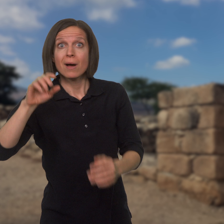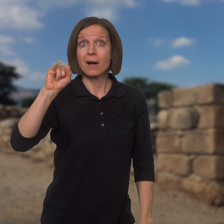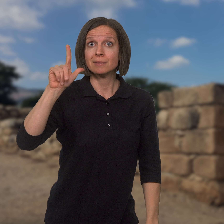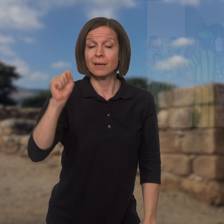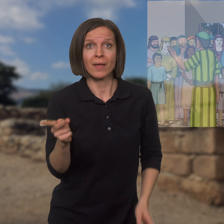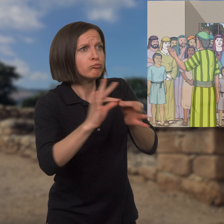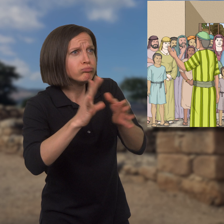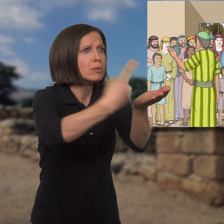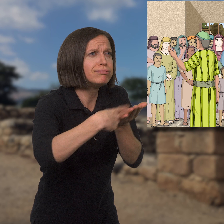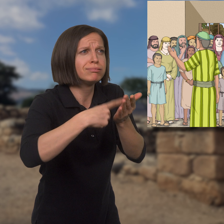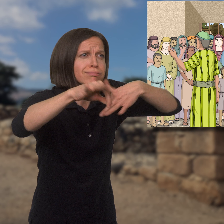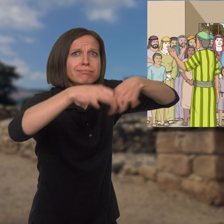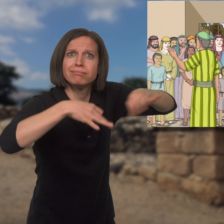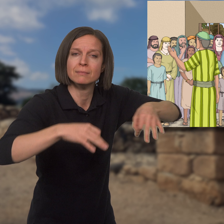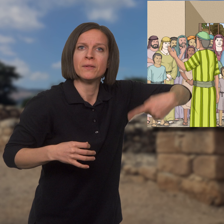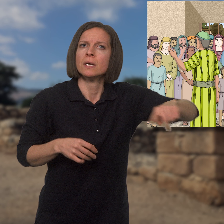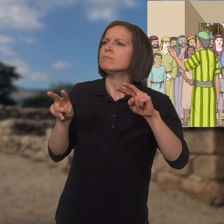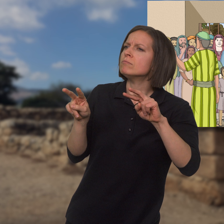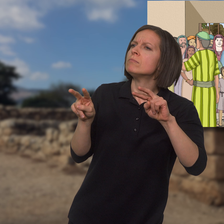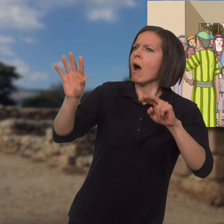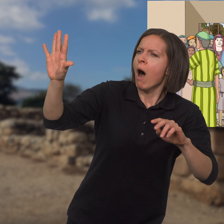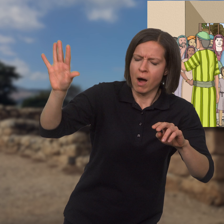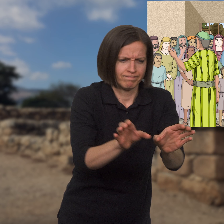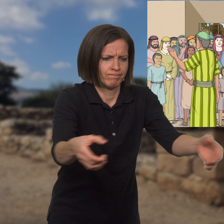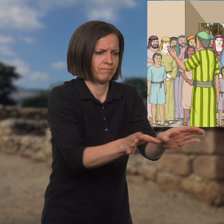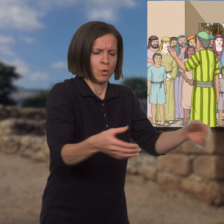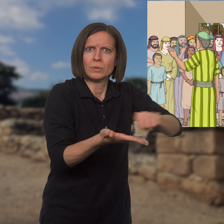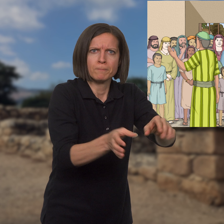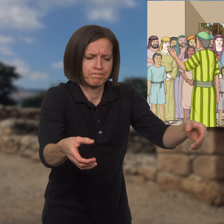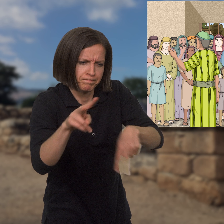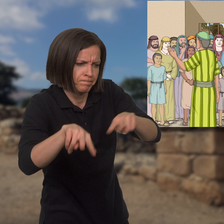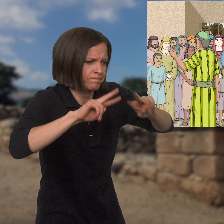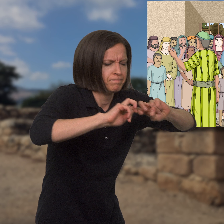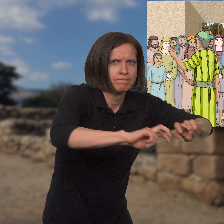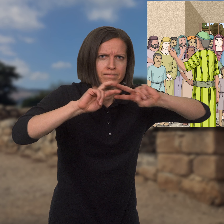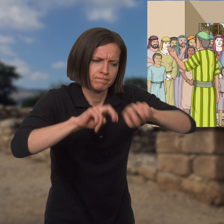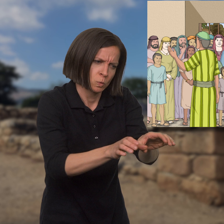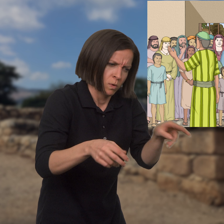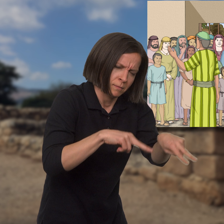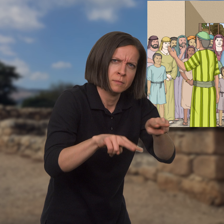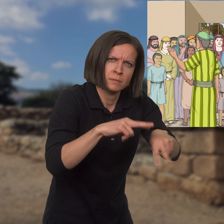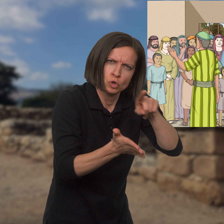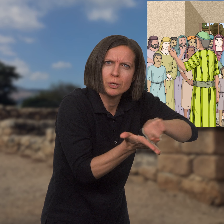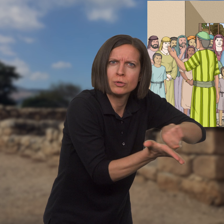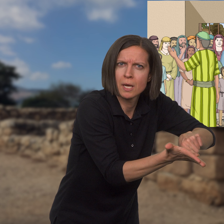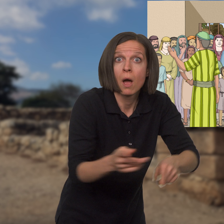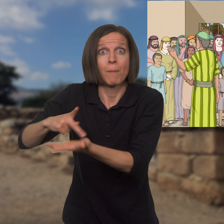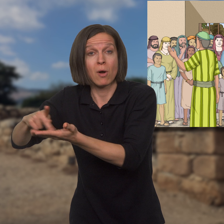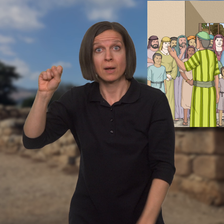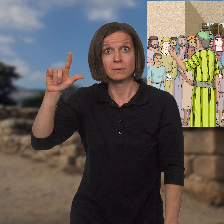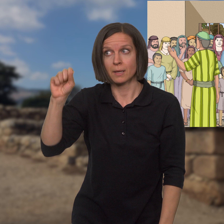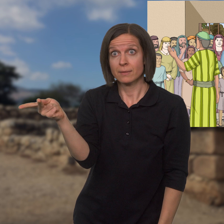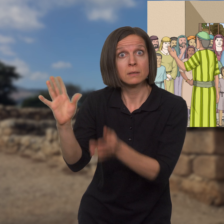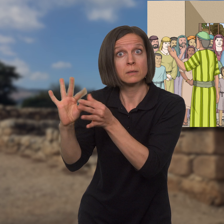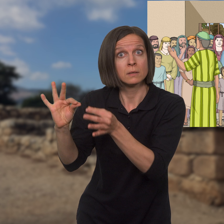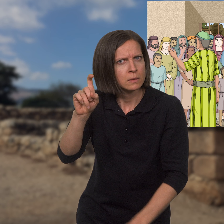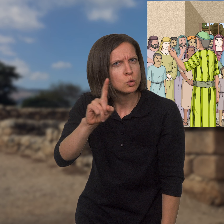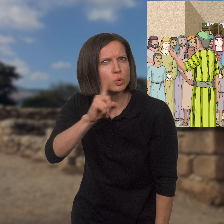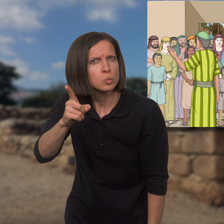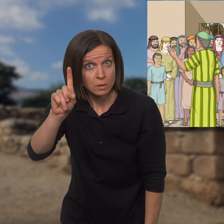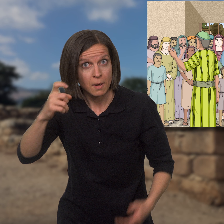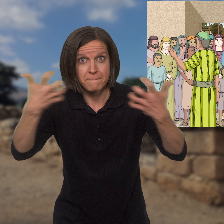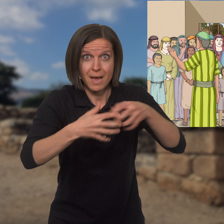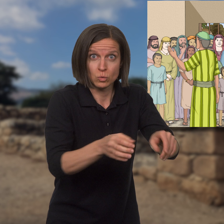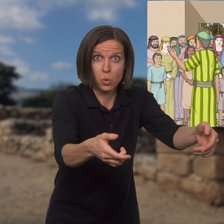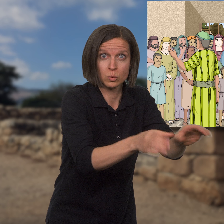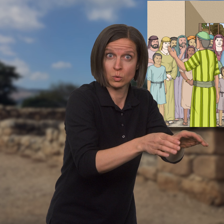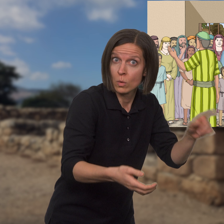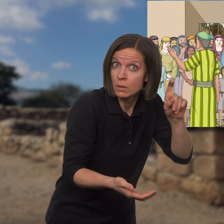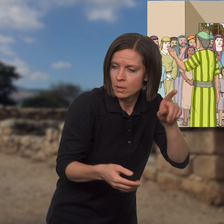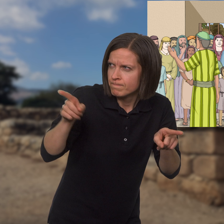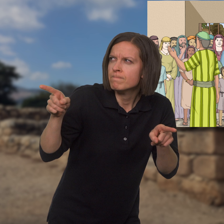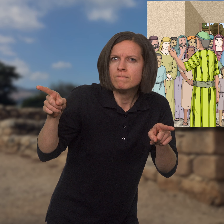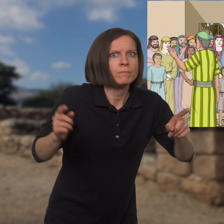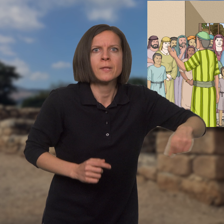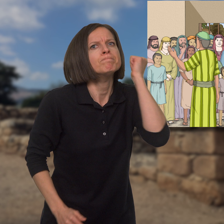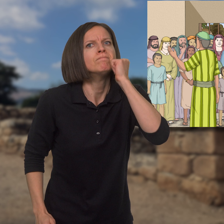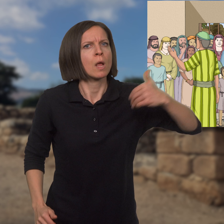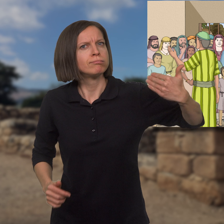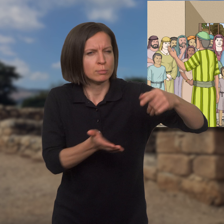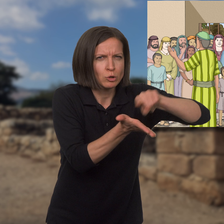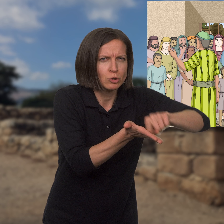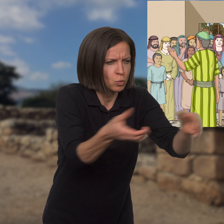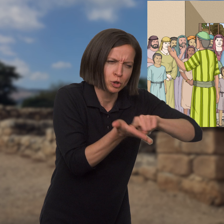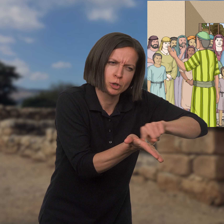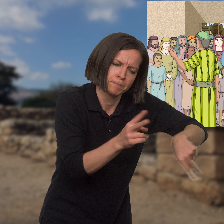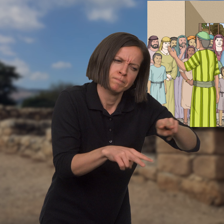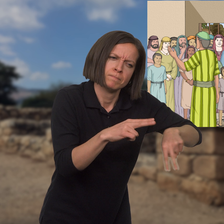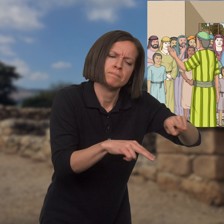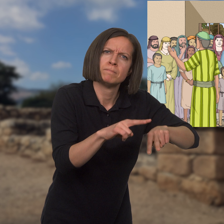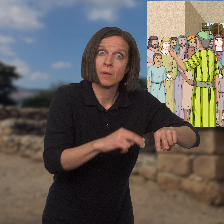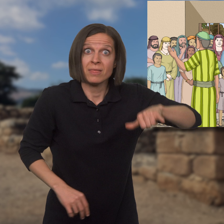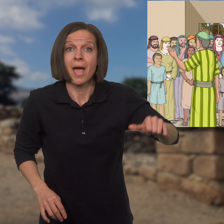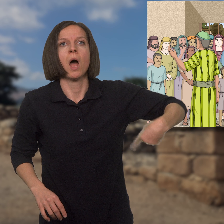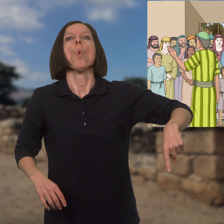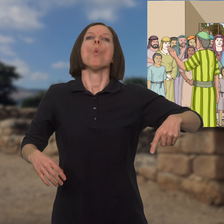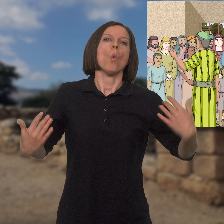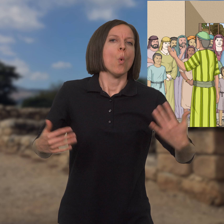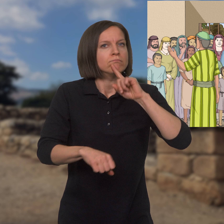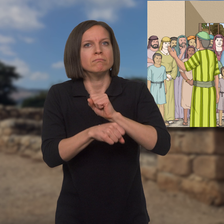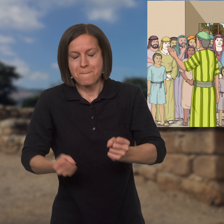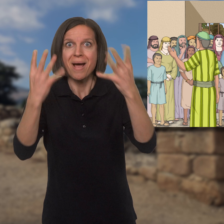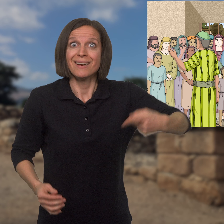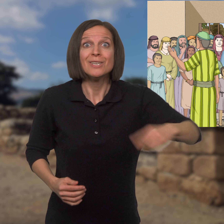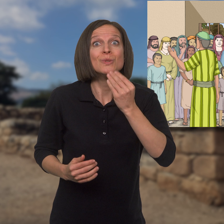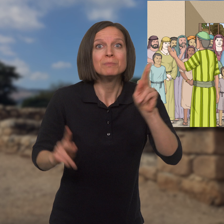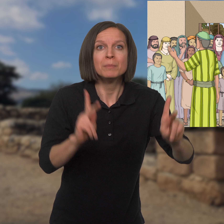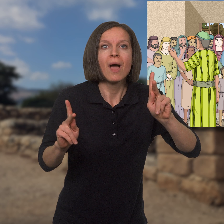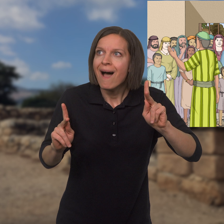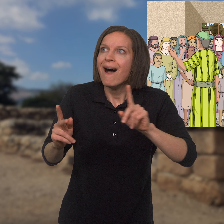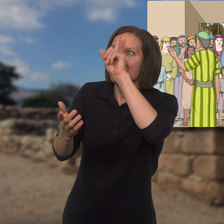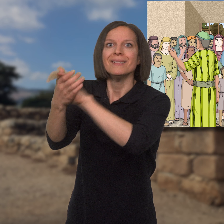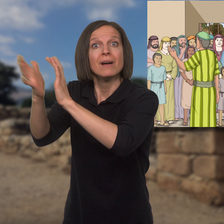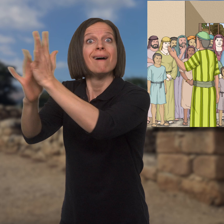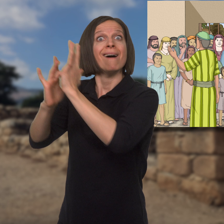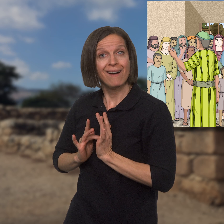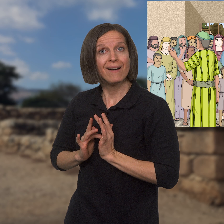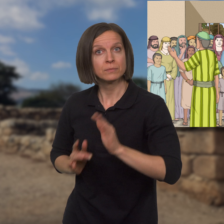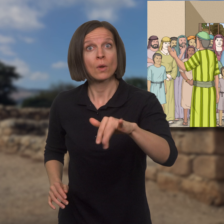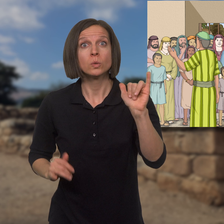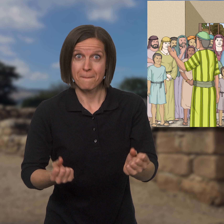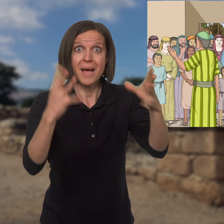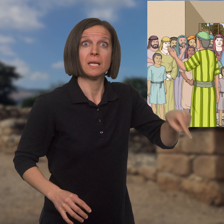Now the Bereans were more noble-minded than the Thessalonians, for they received the message with great eagerness and examined the Scriptures every day to see if these teachings were true.